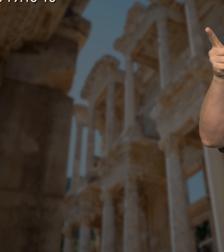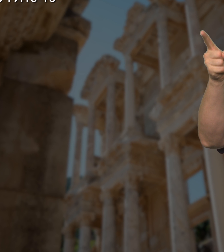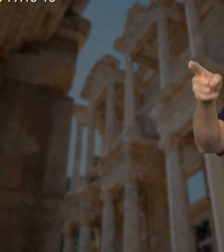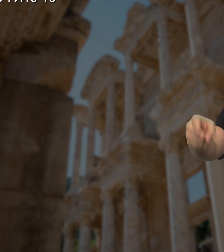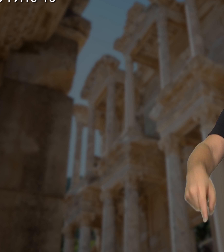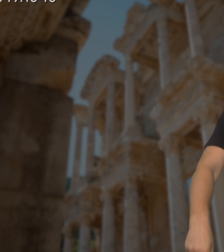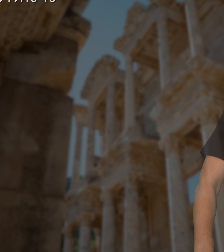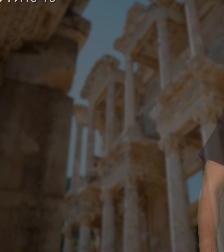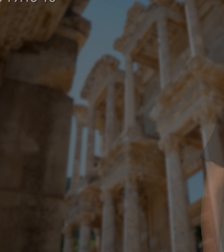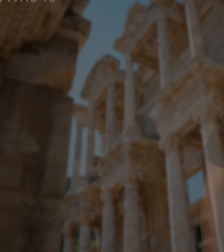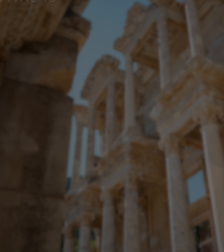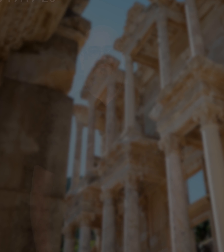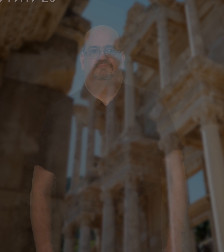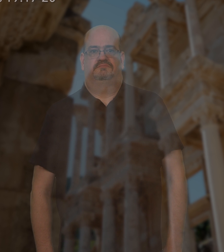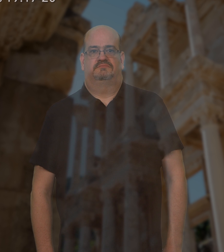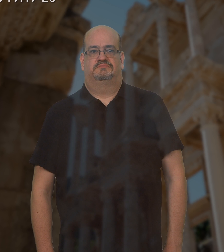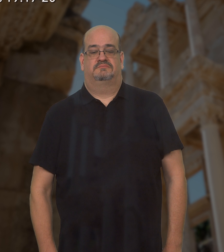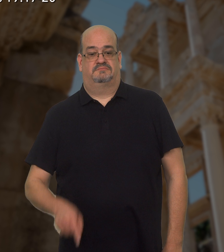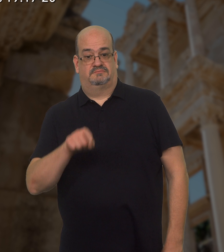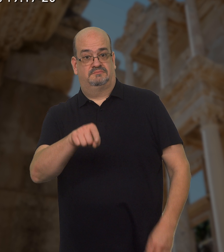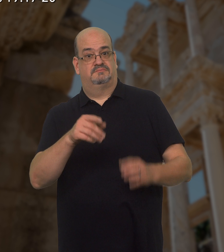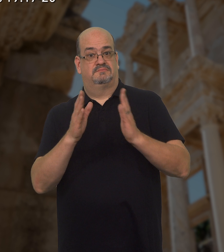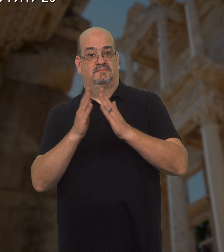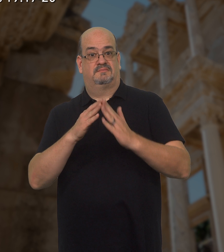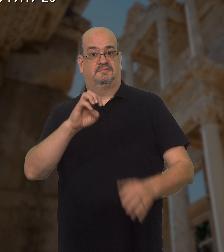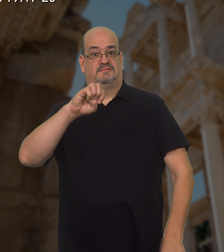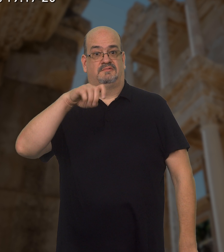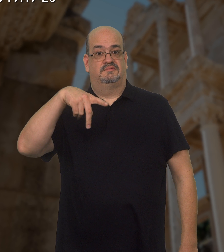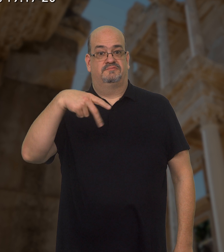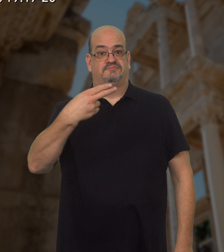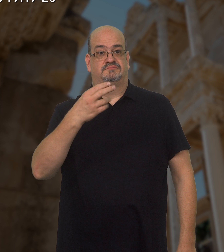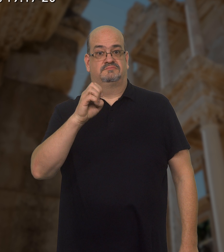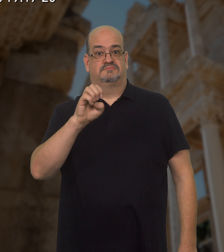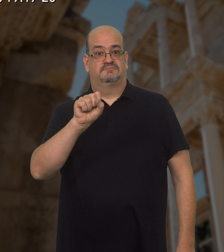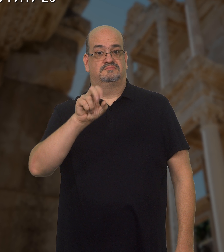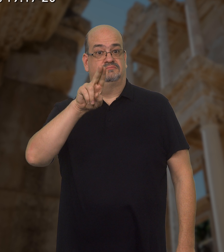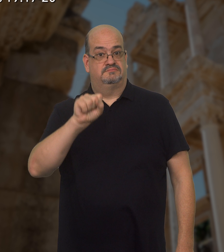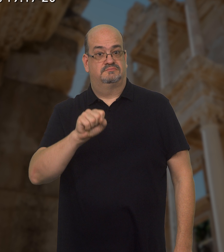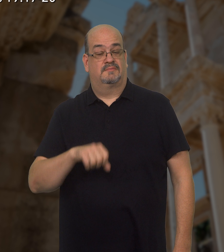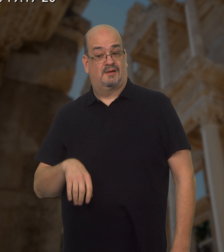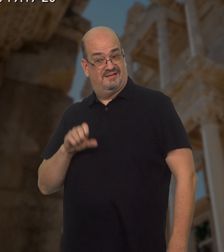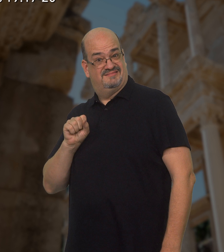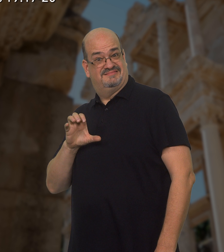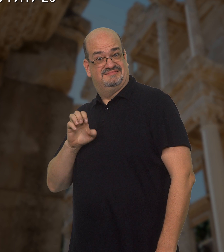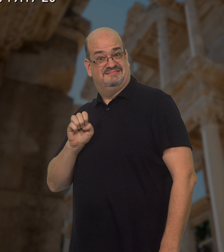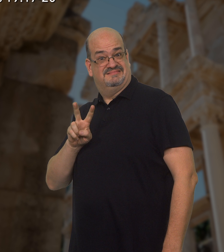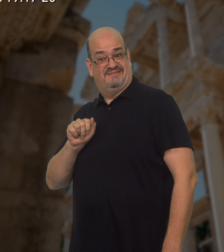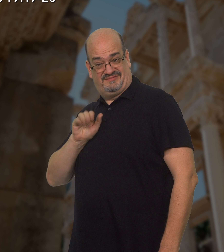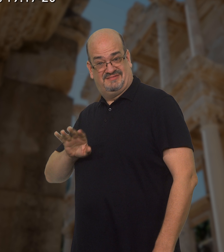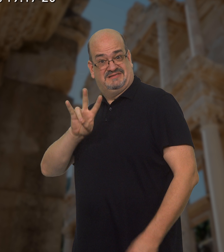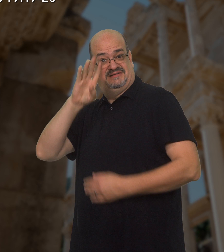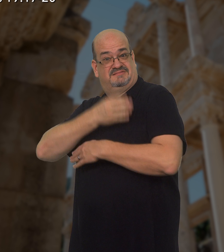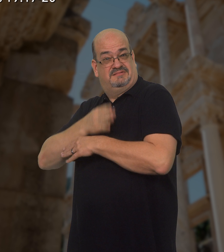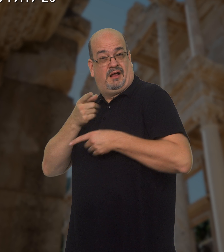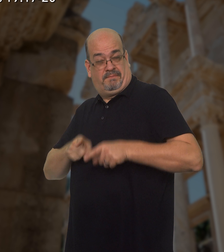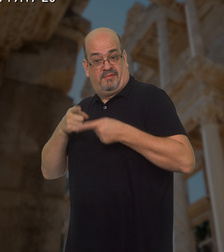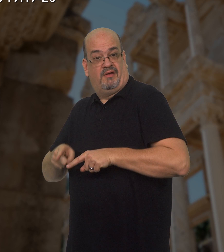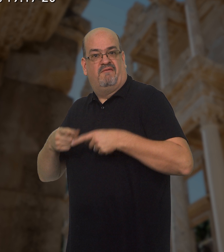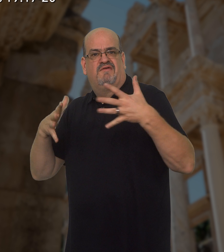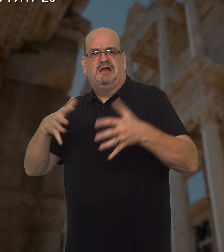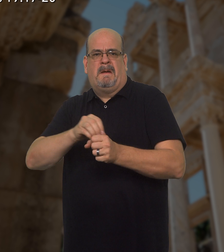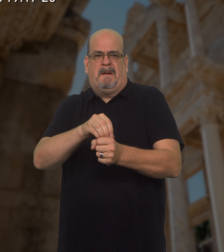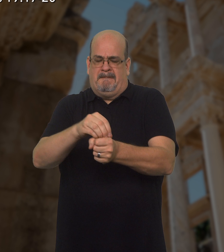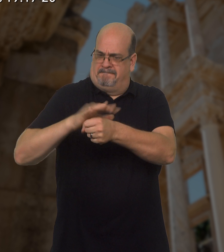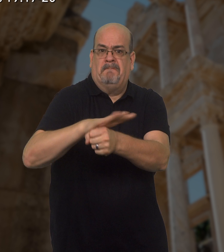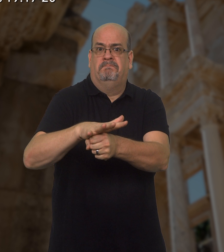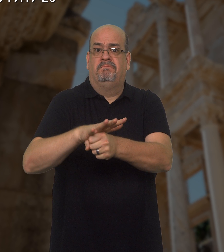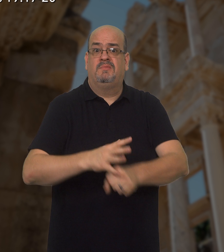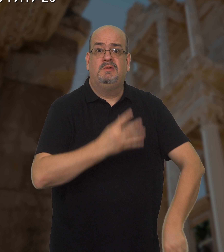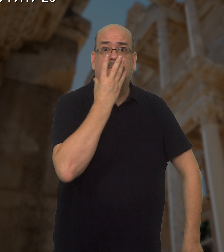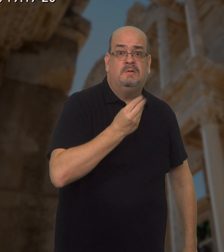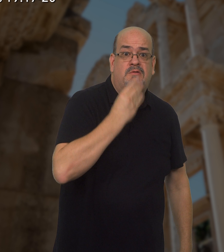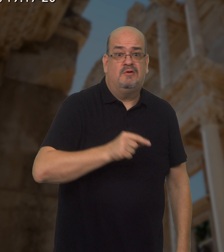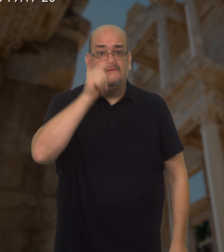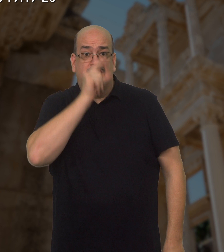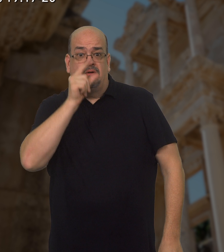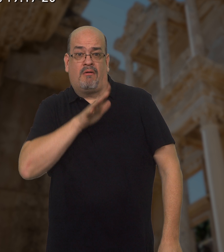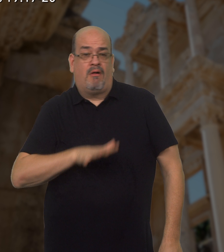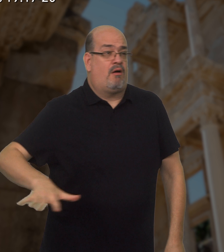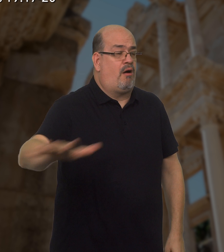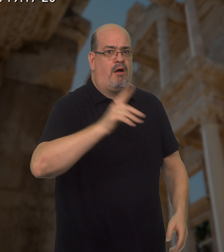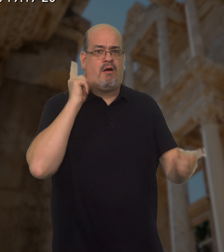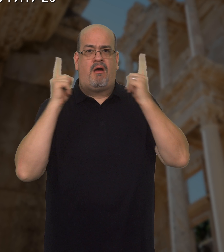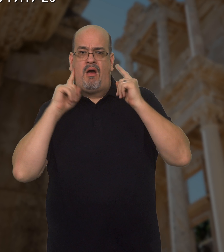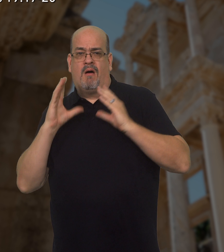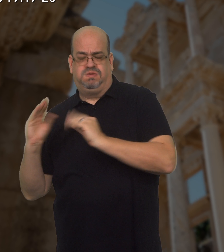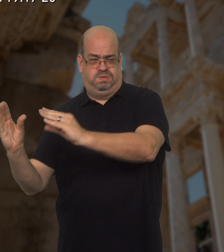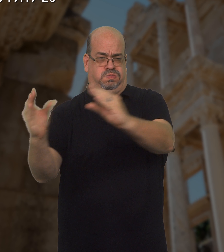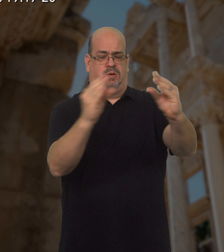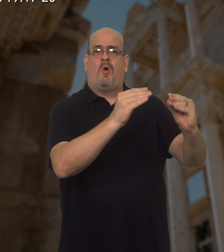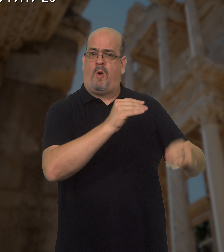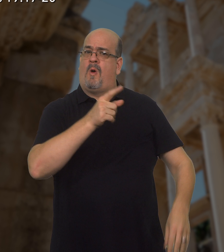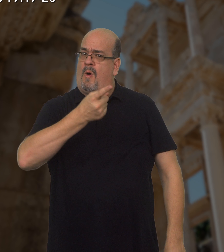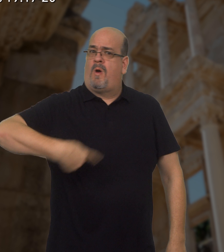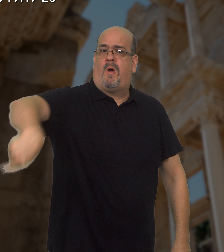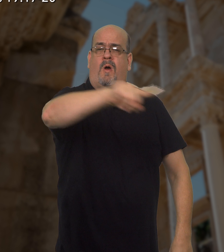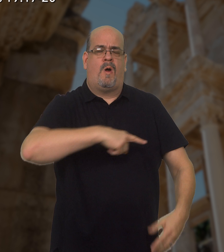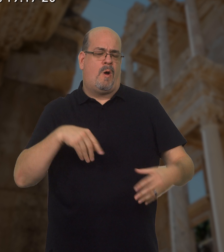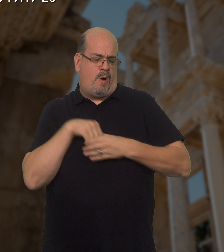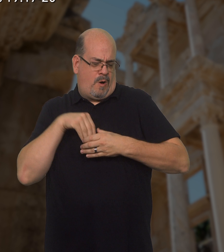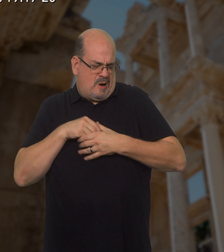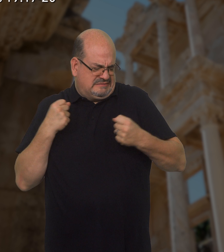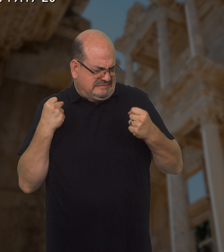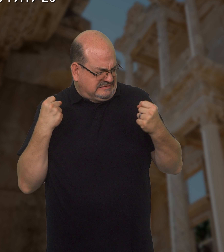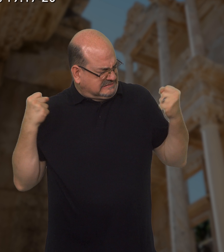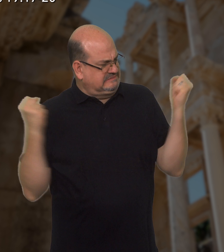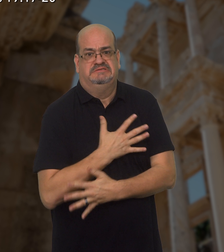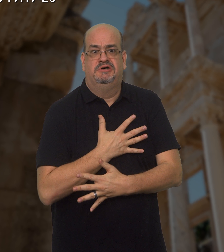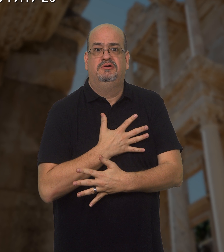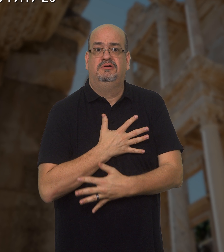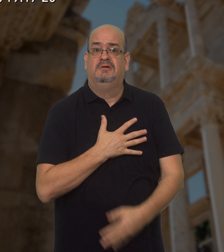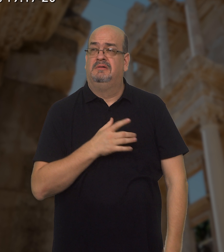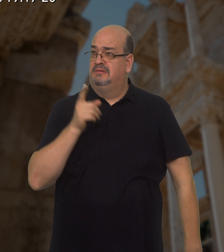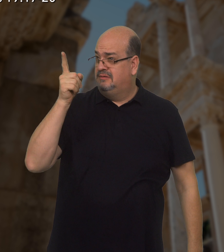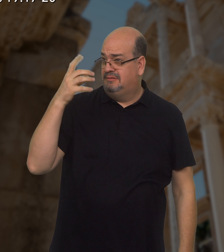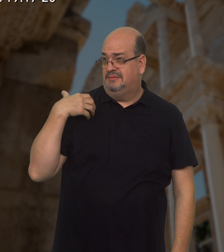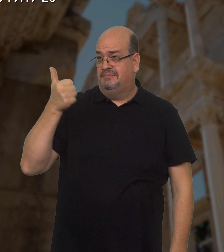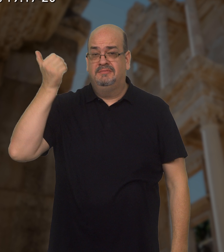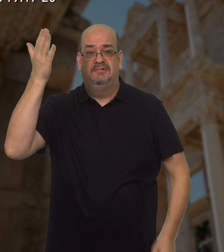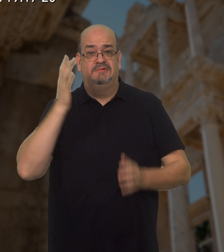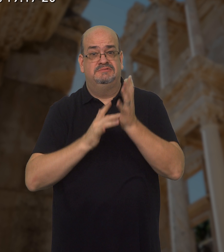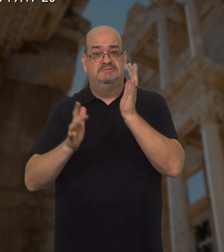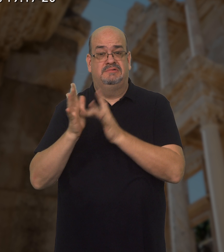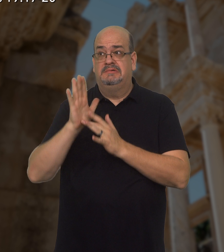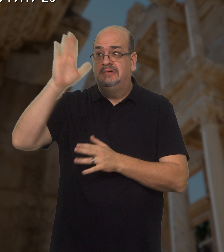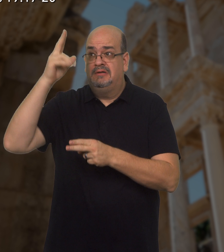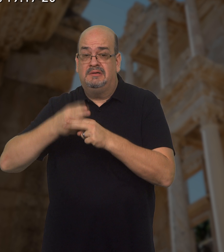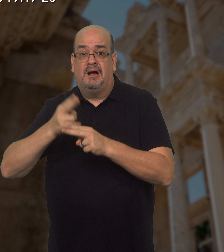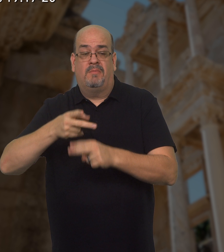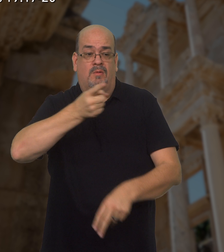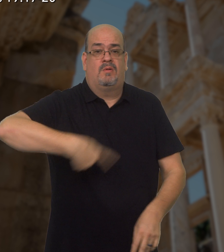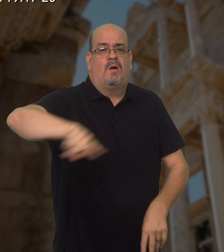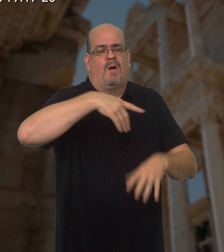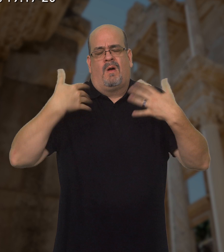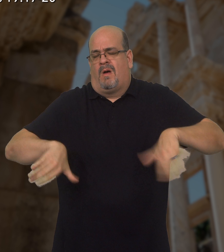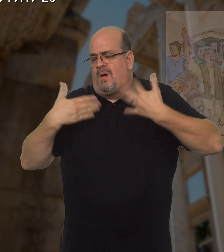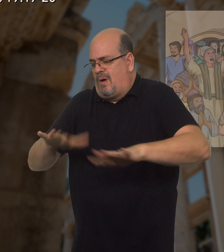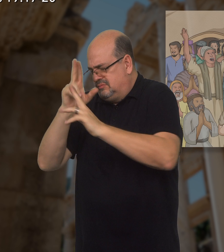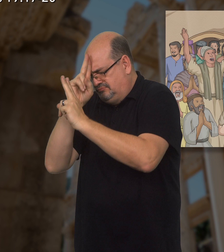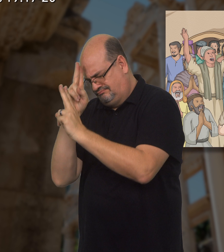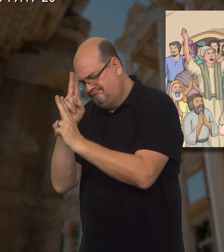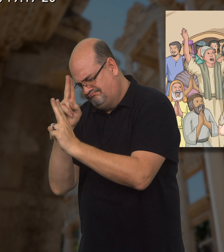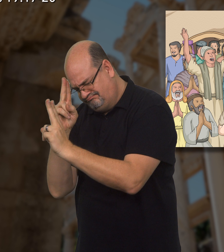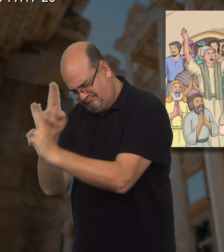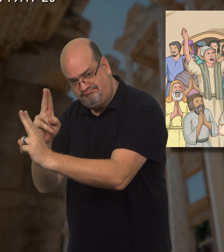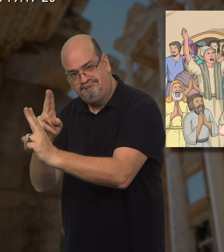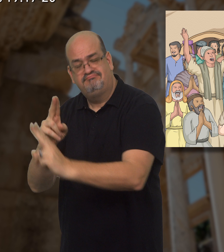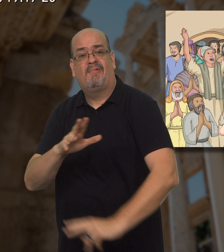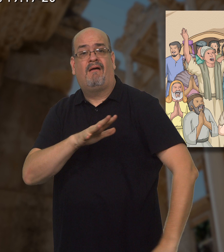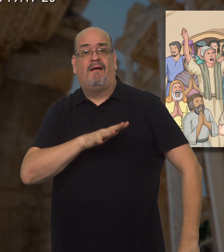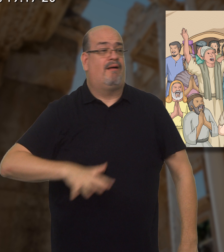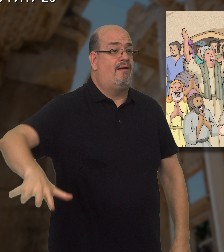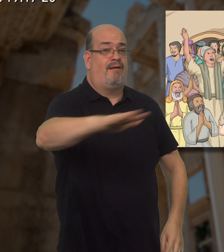This became known to all the Jews and Greeks living in Ephesus, and fear came over all of them.